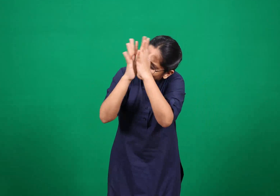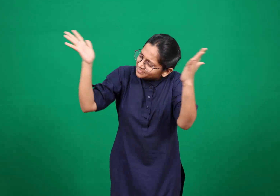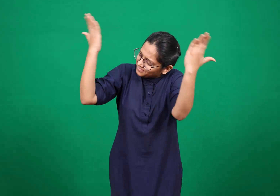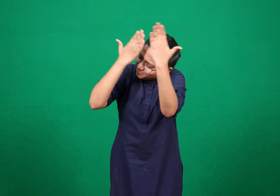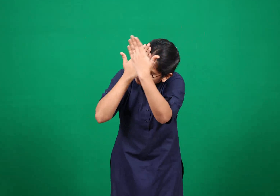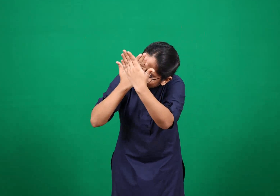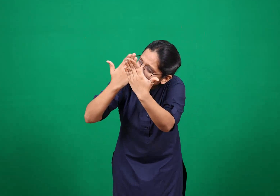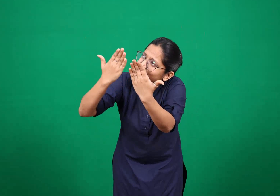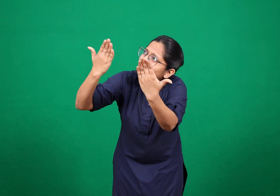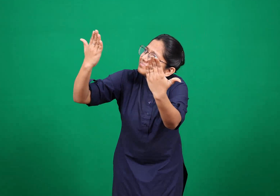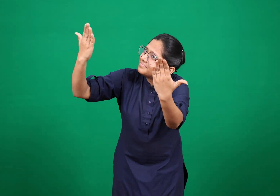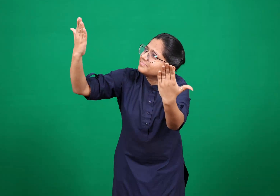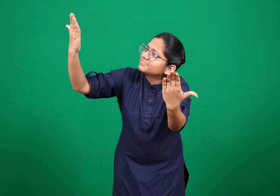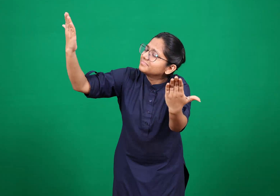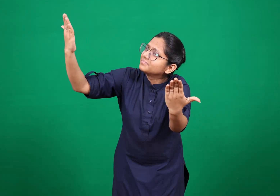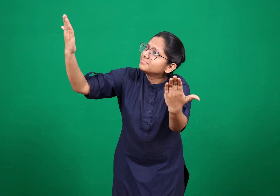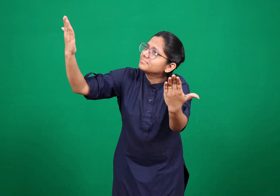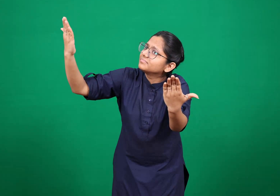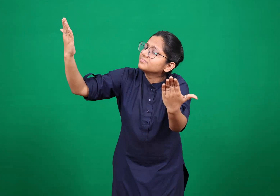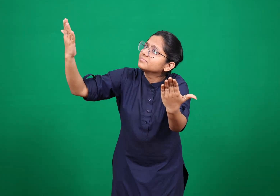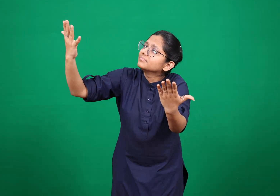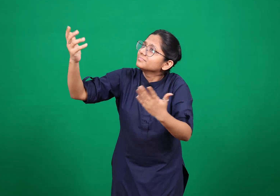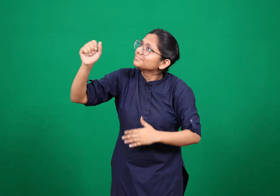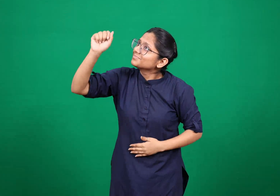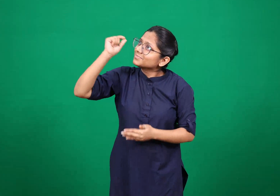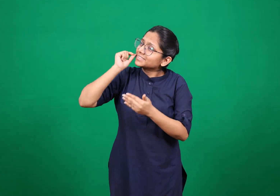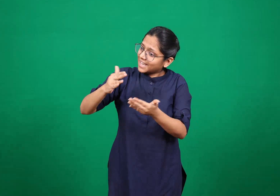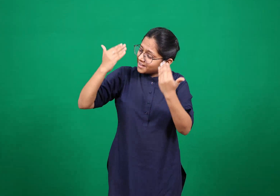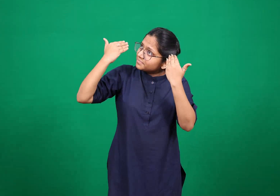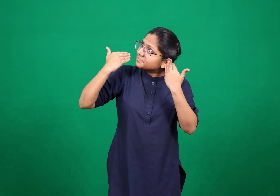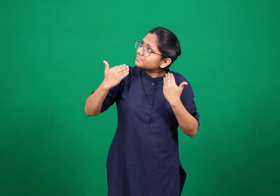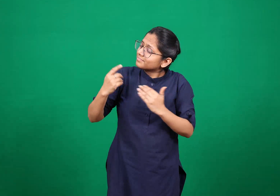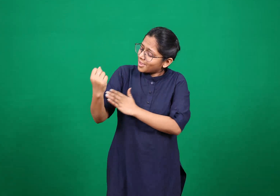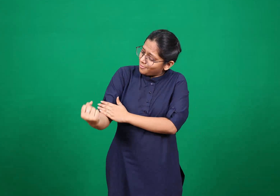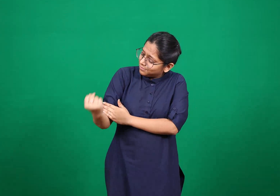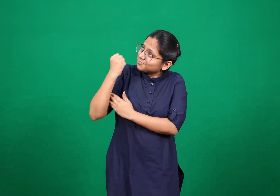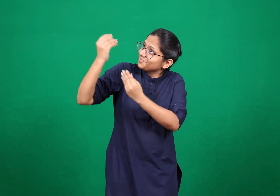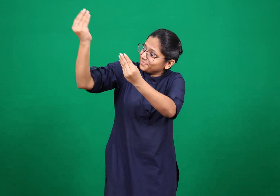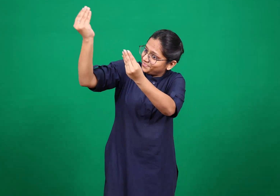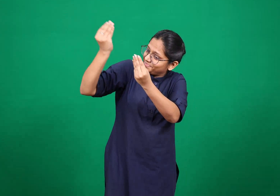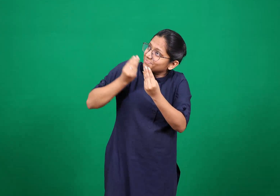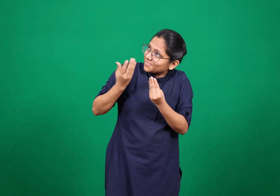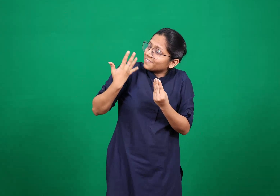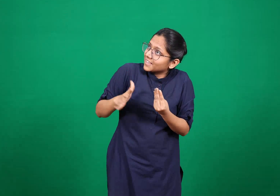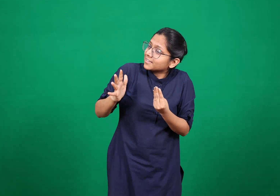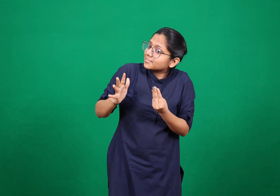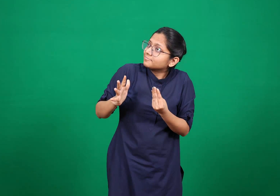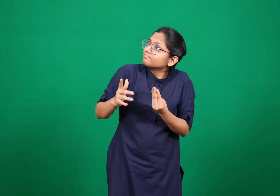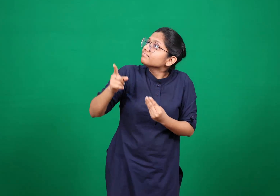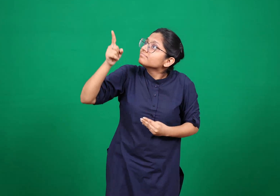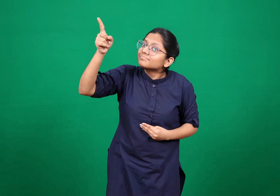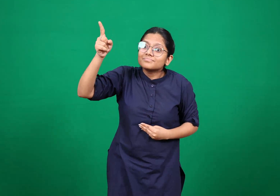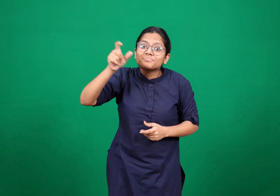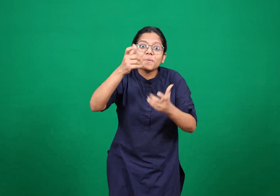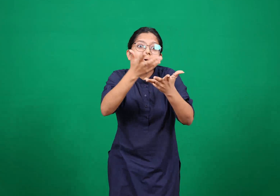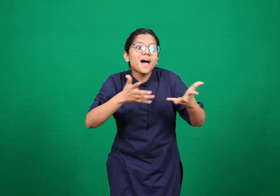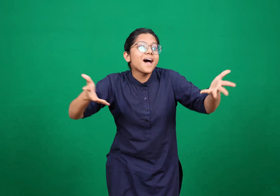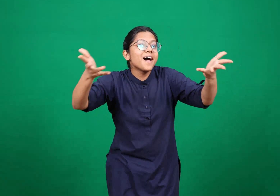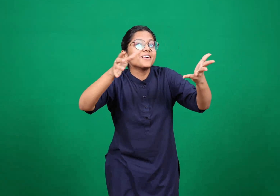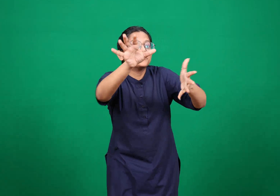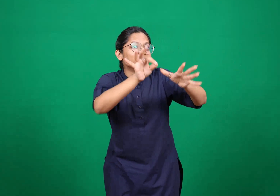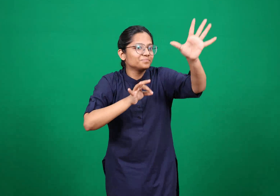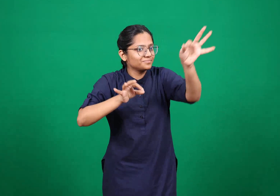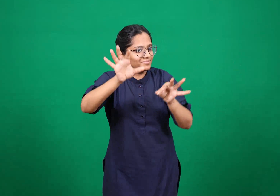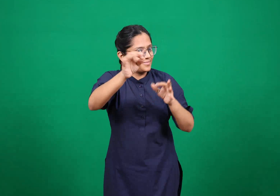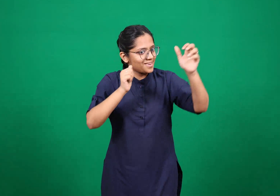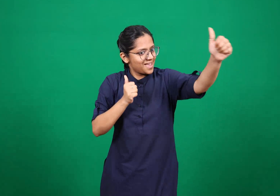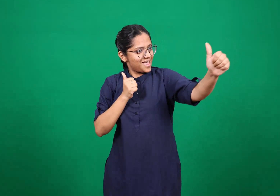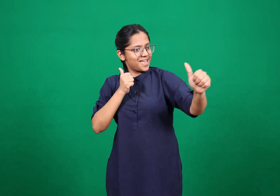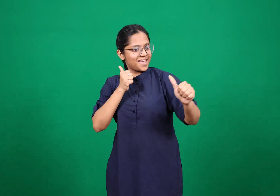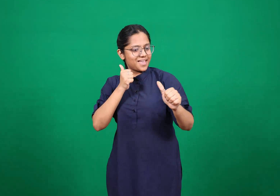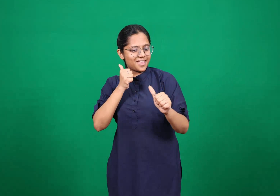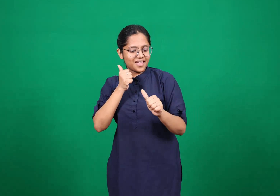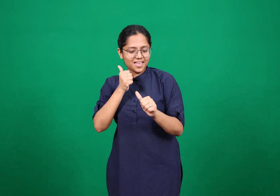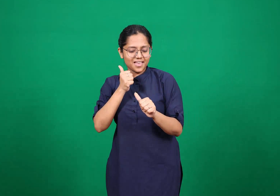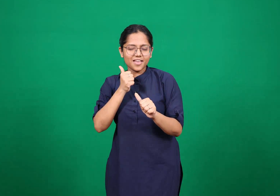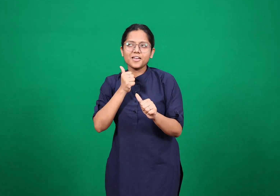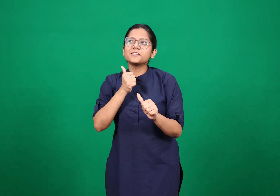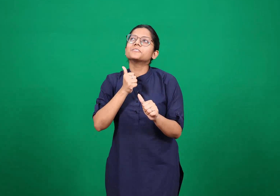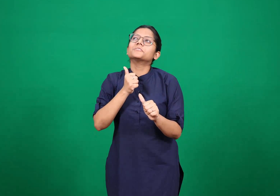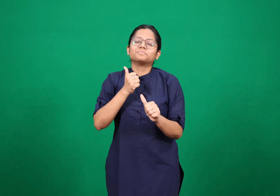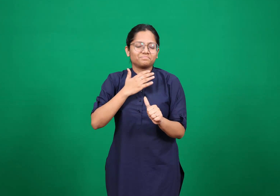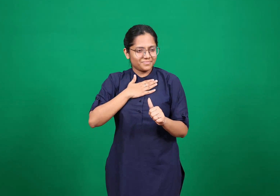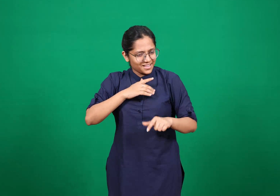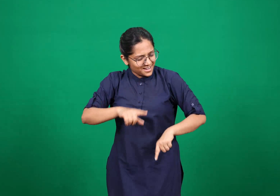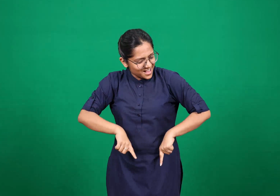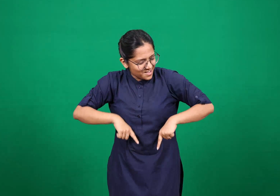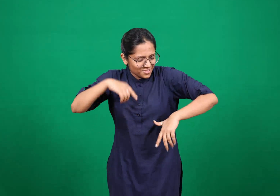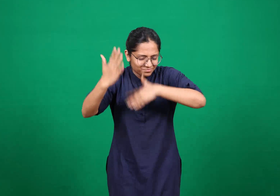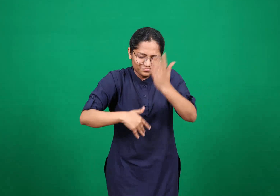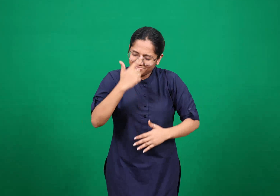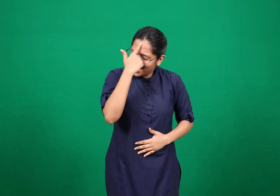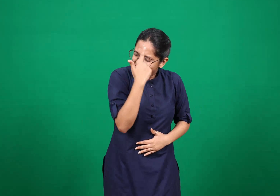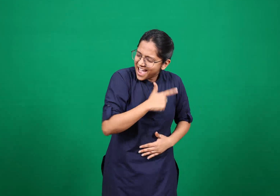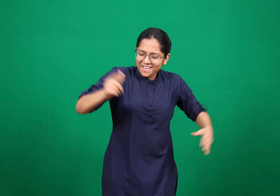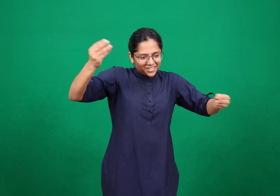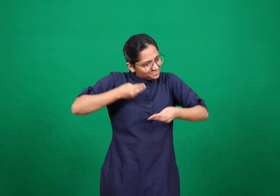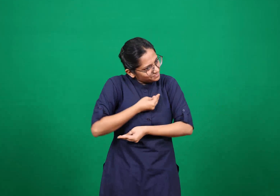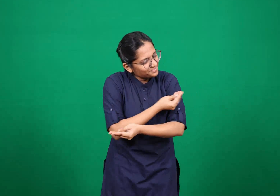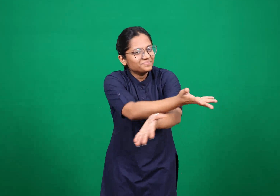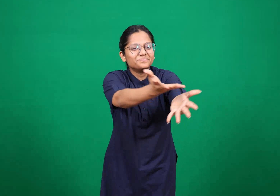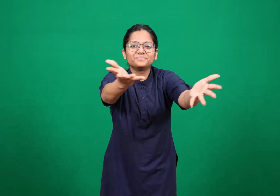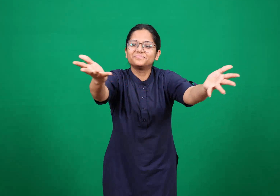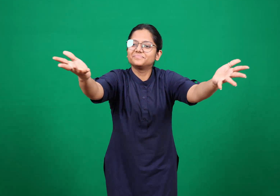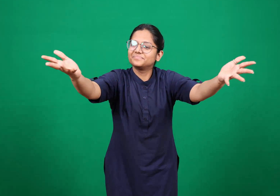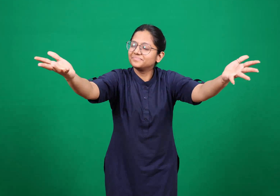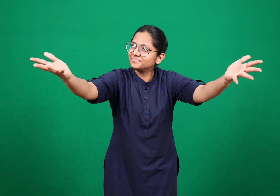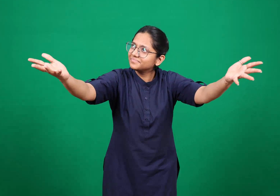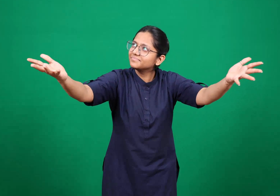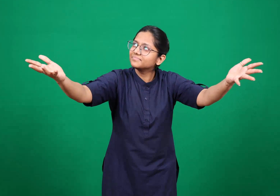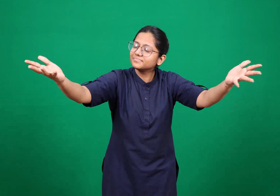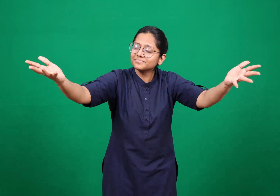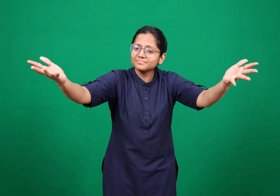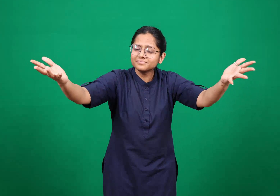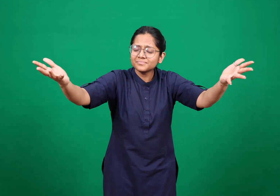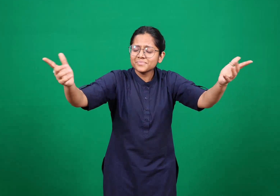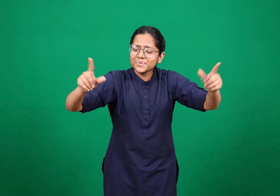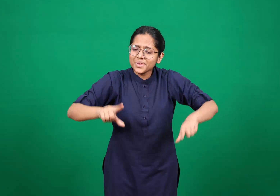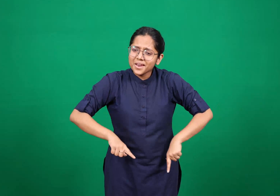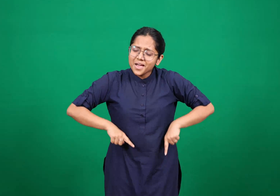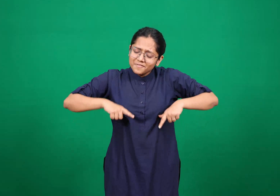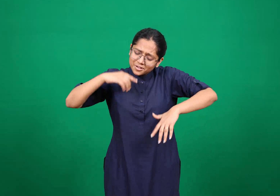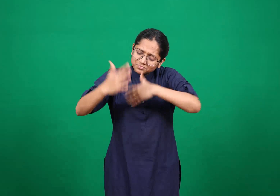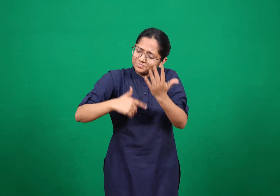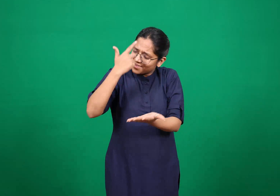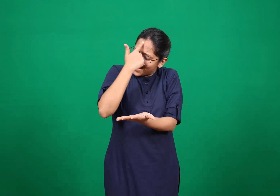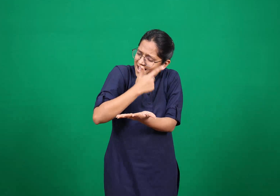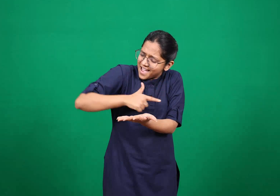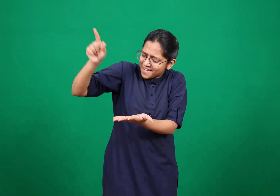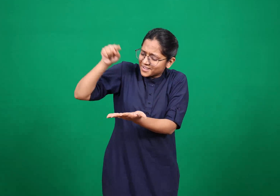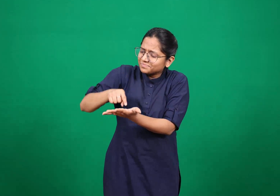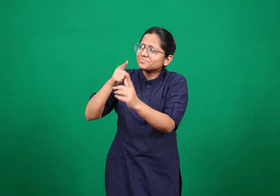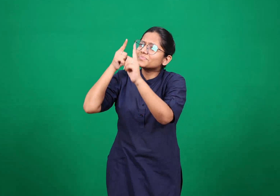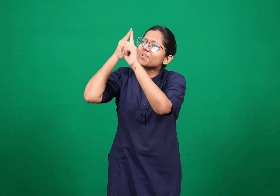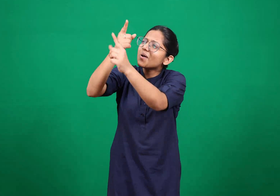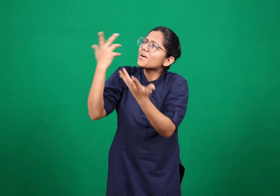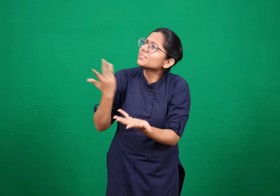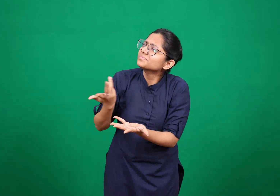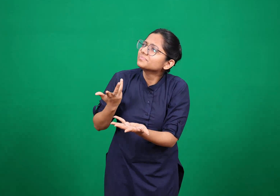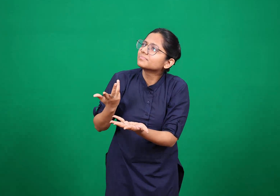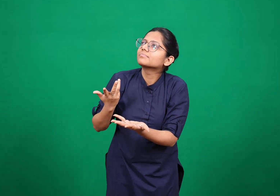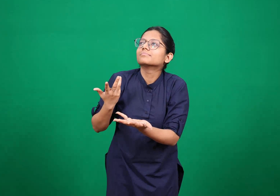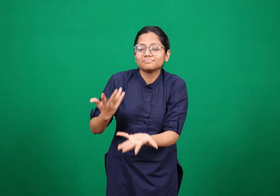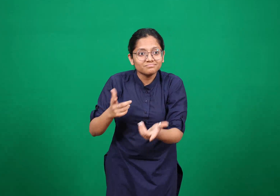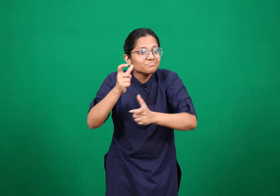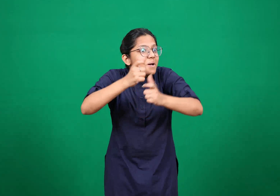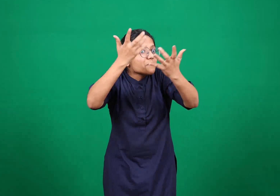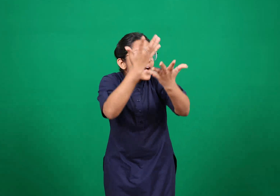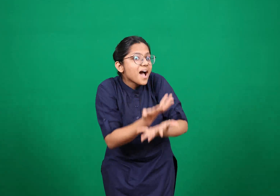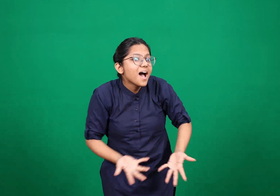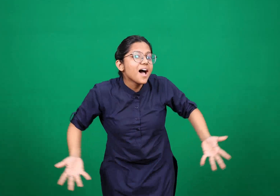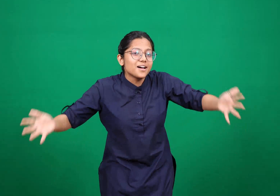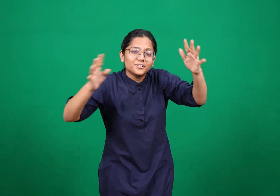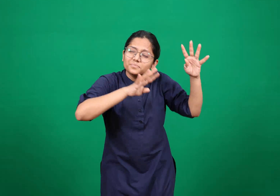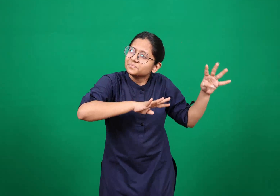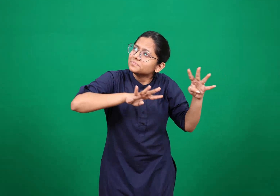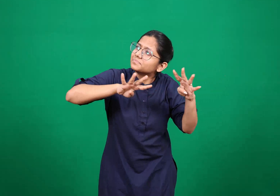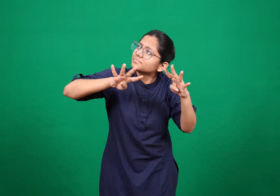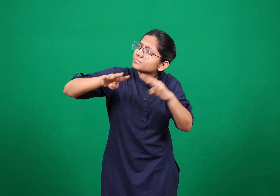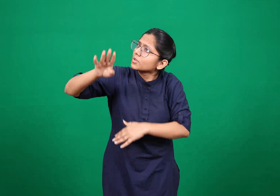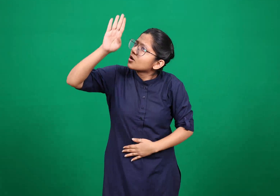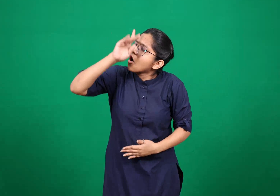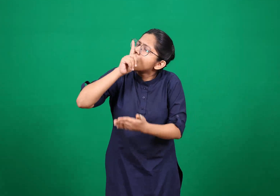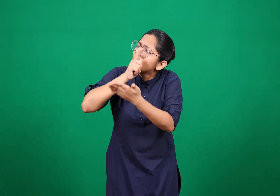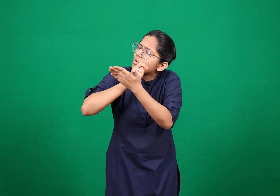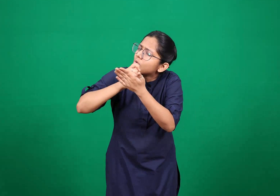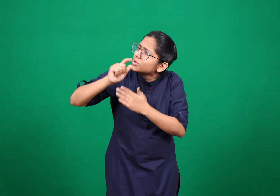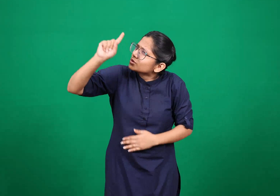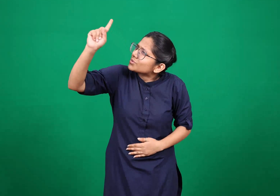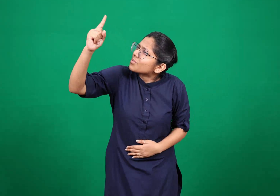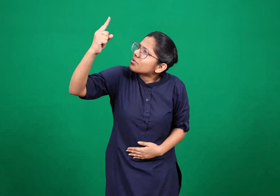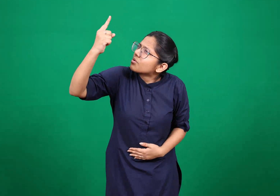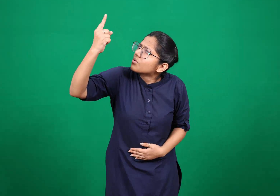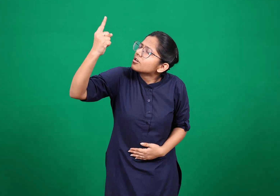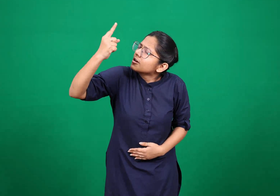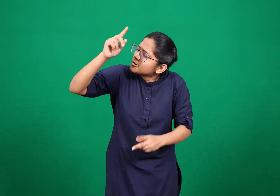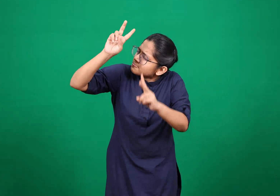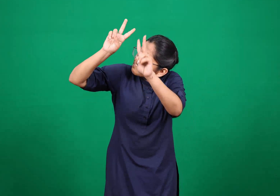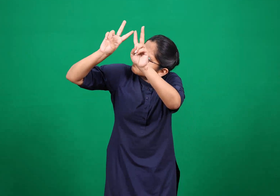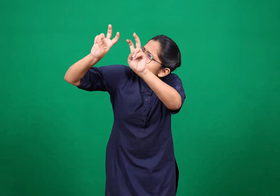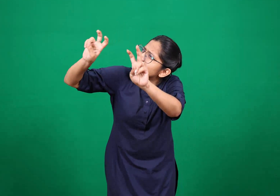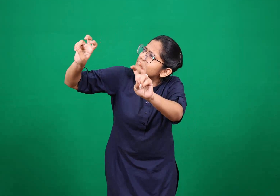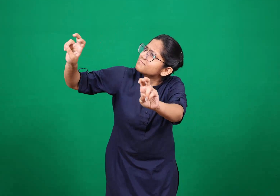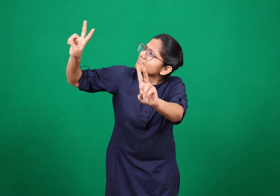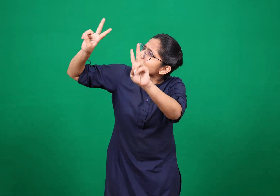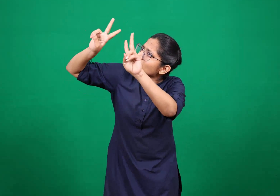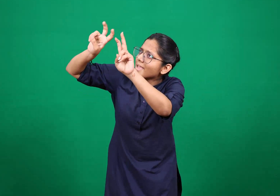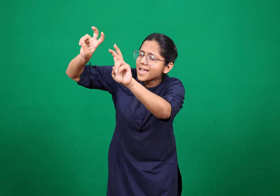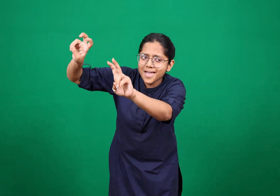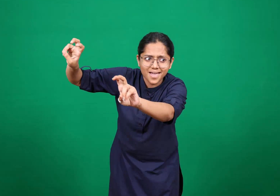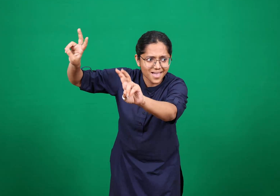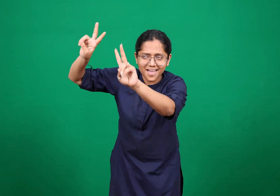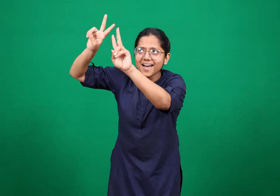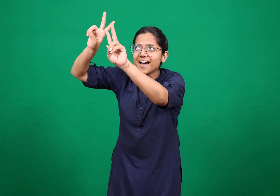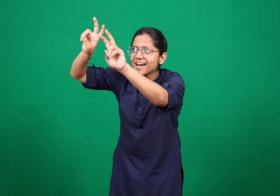For You granted Him authority over all people, so that He may give eternal life to all those You have given Him.